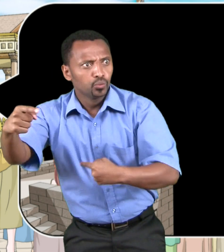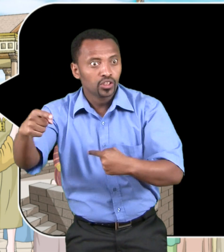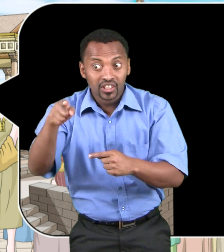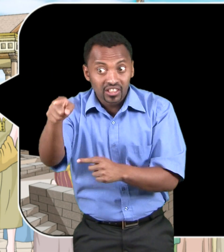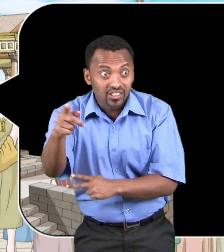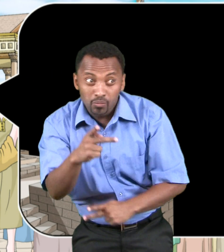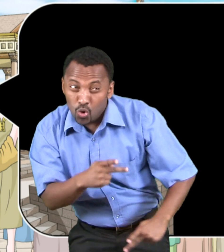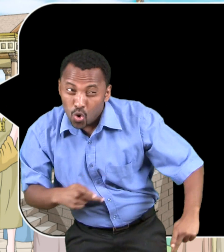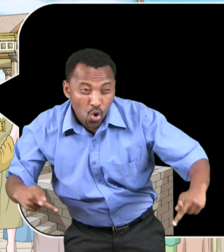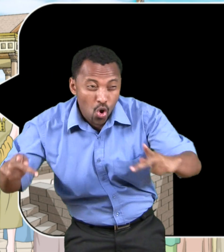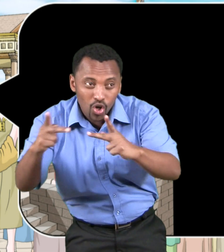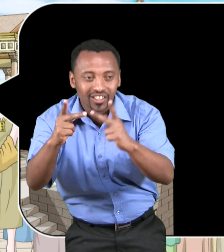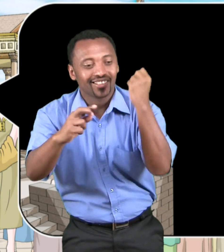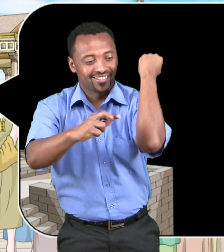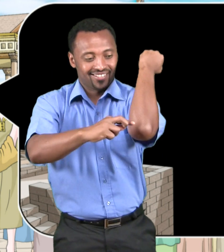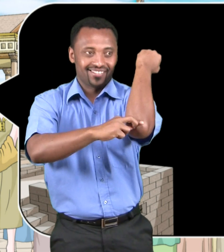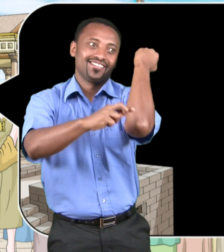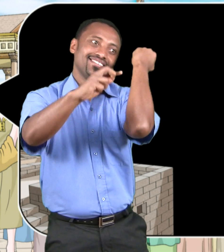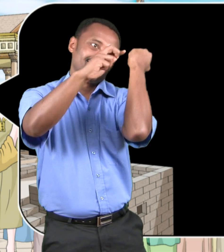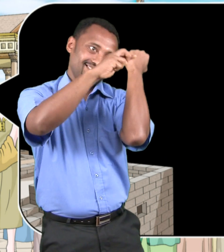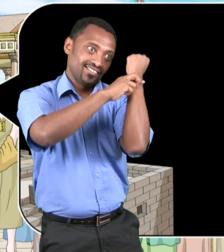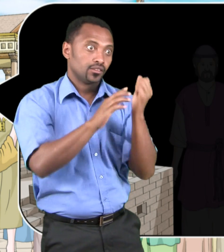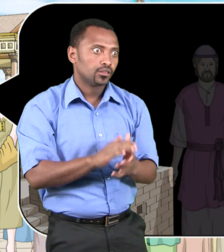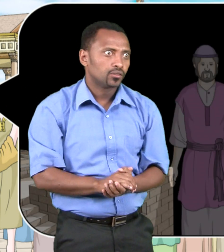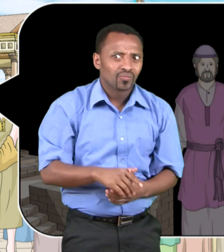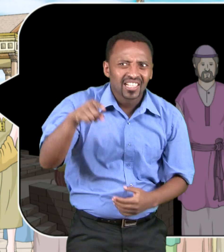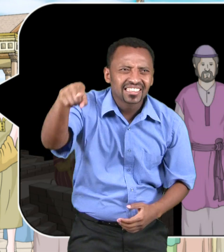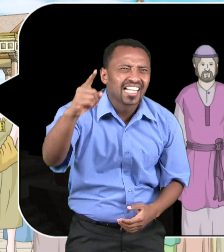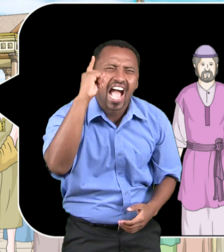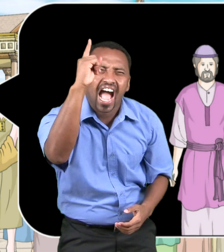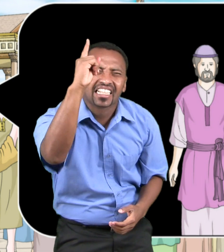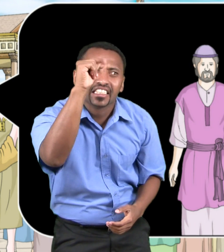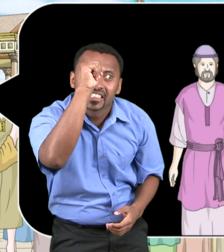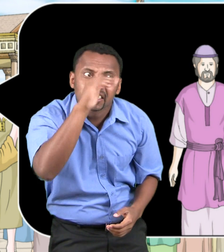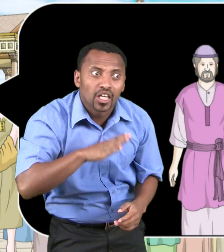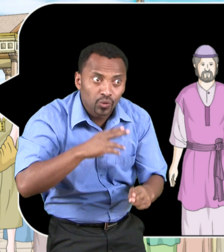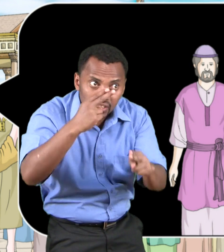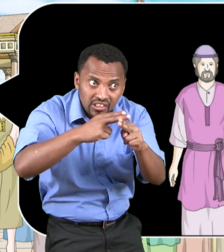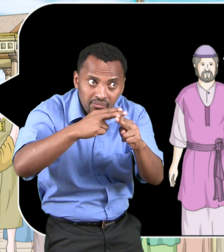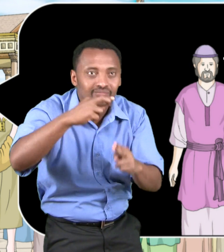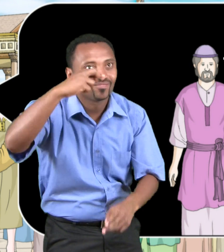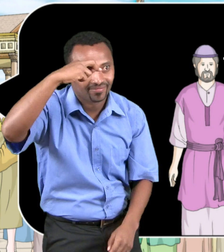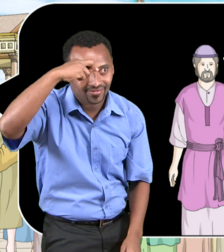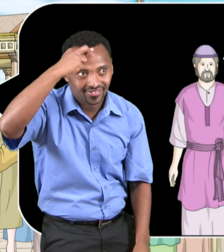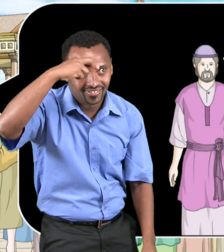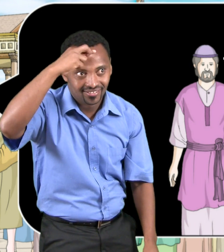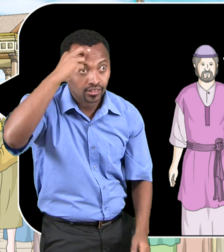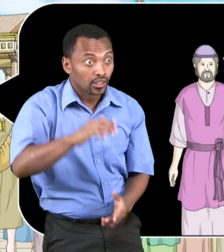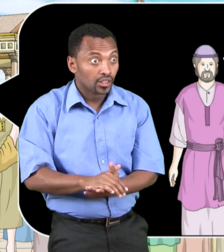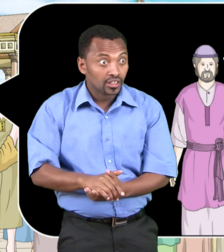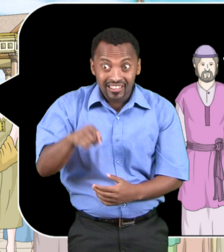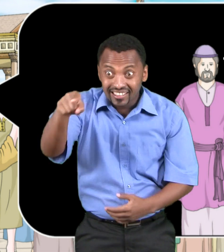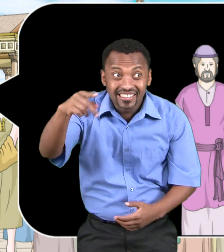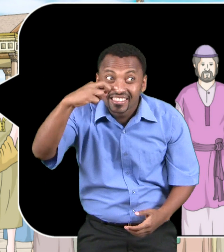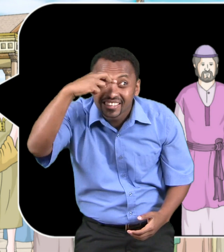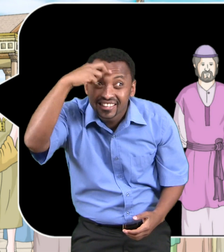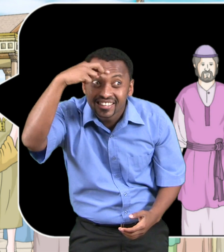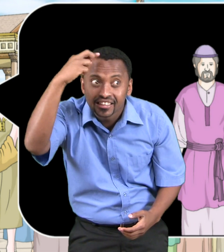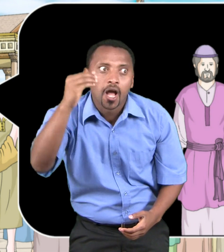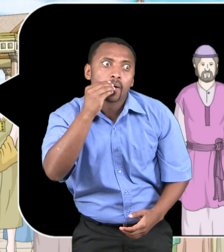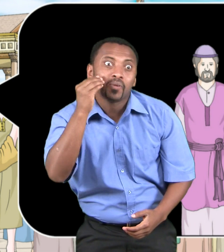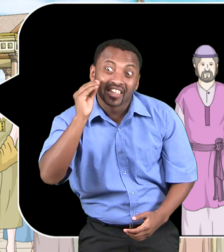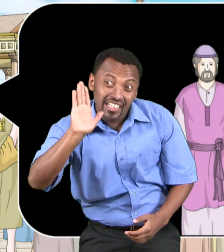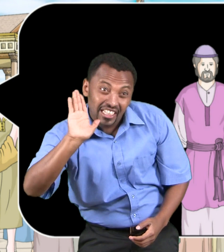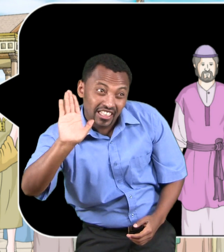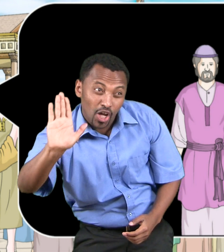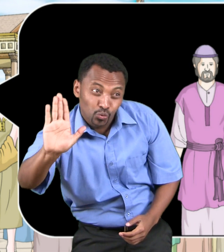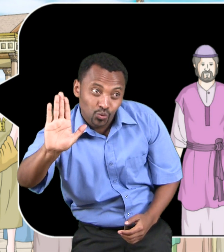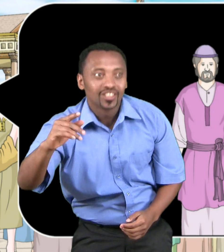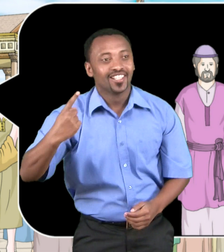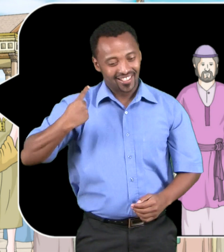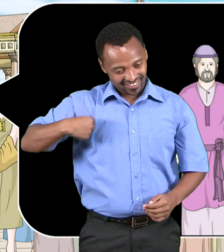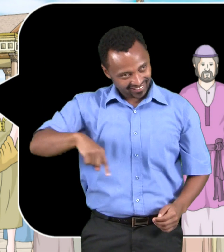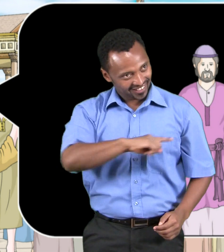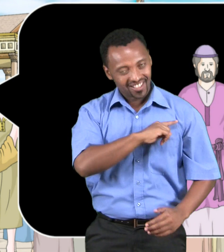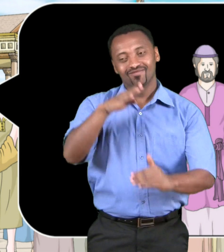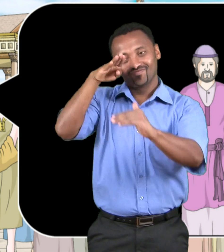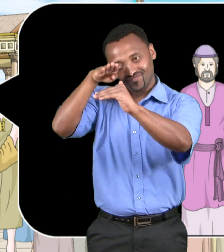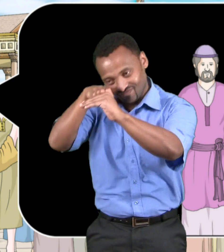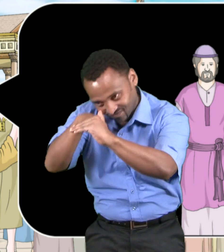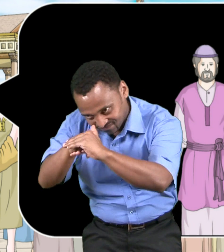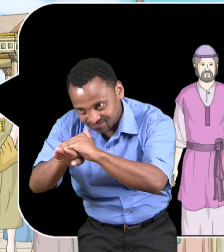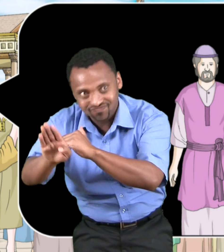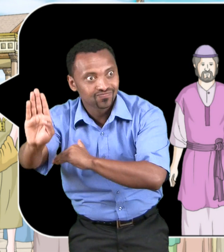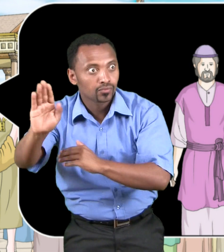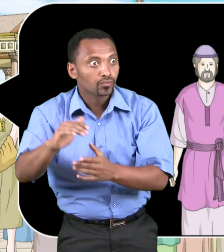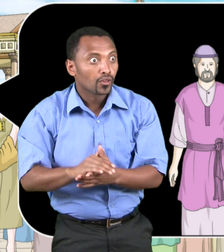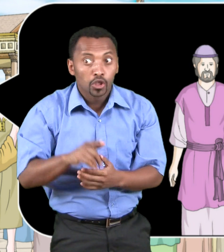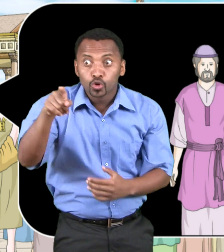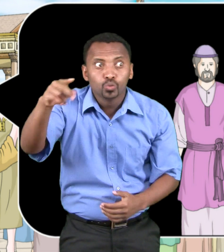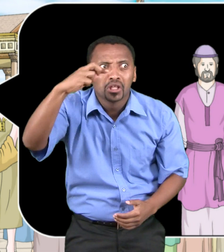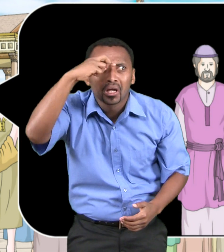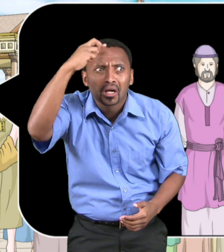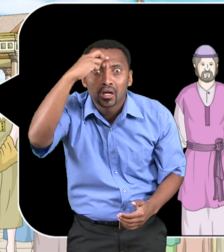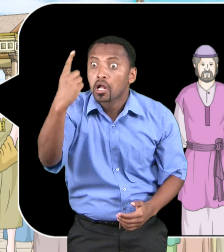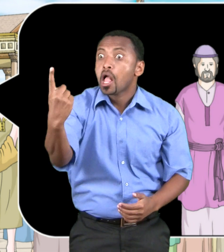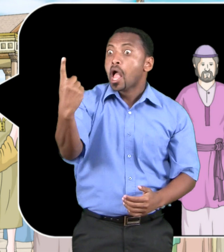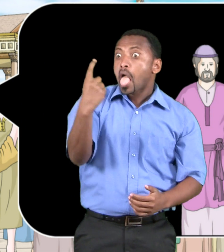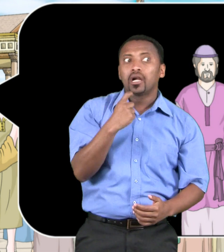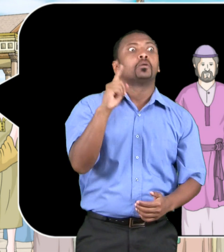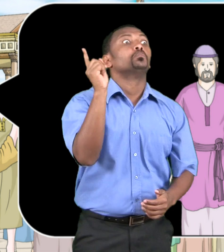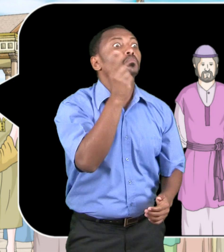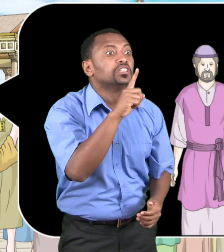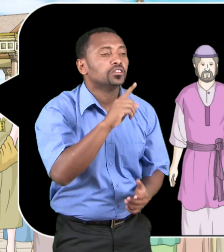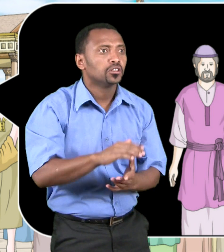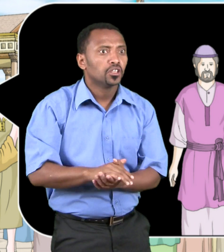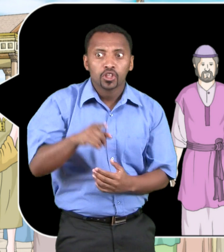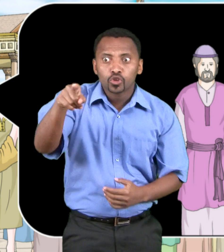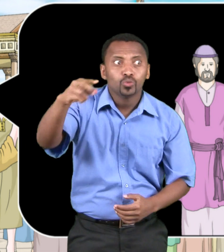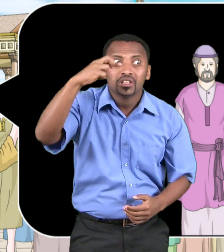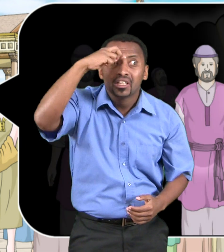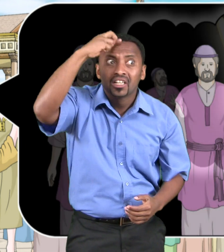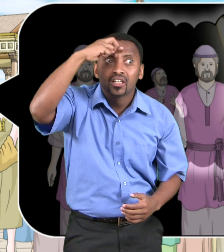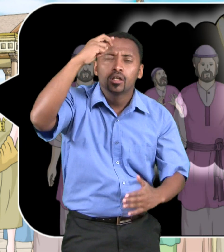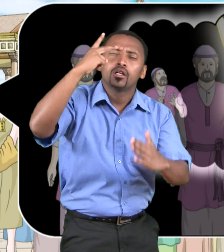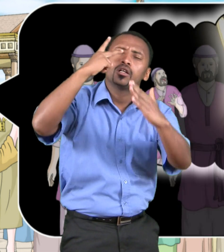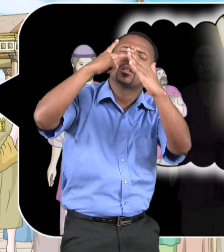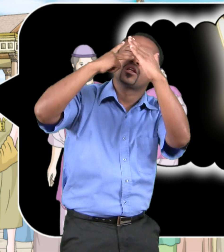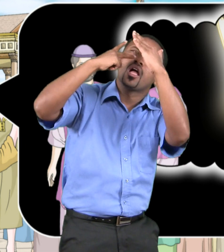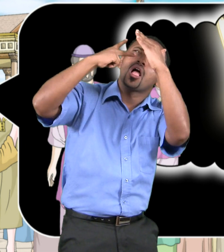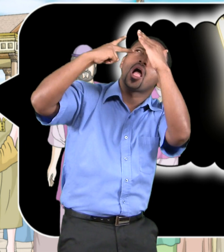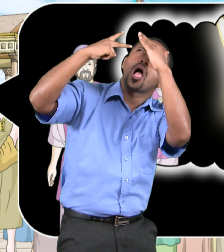These six brothers also went with me, and we entered the man’s home.